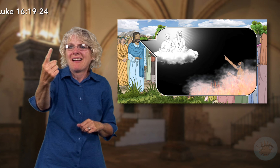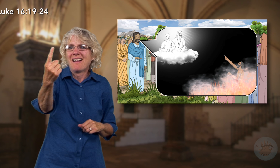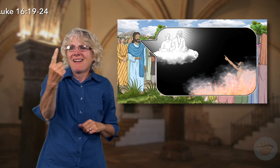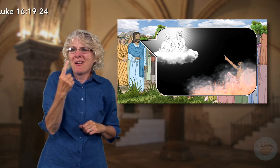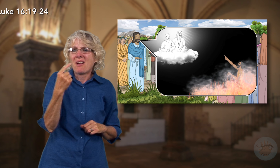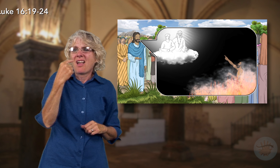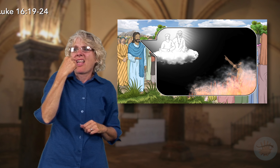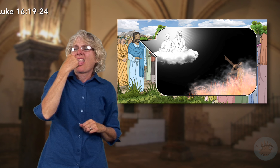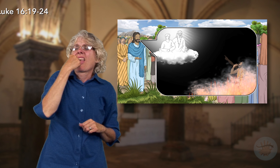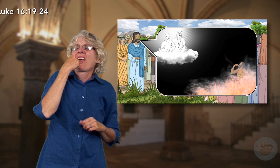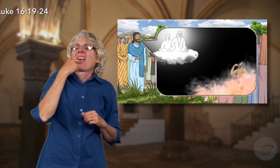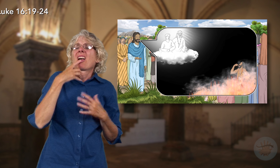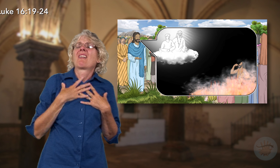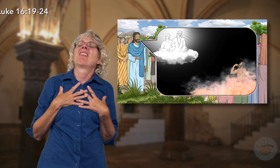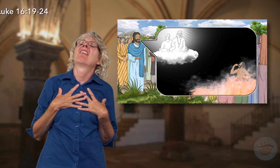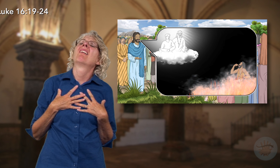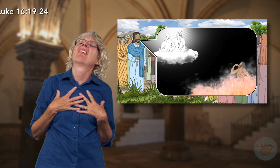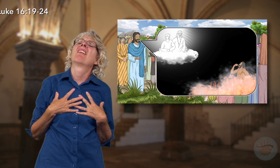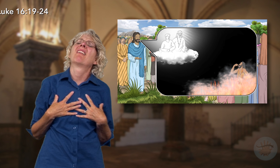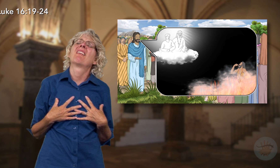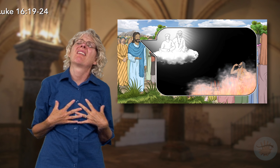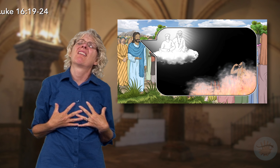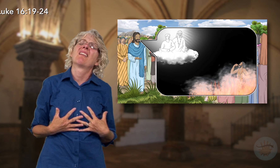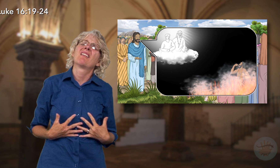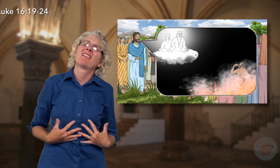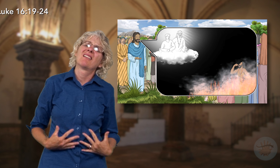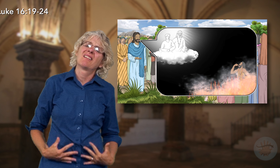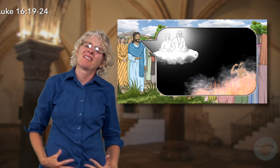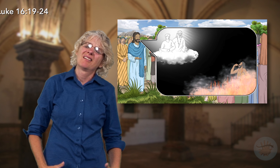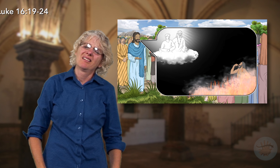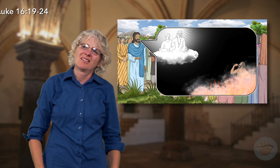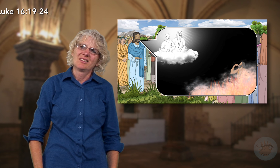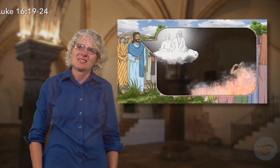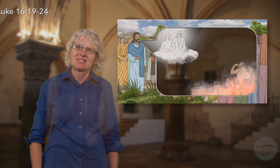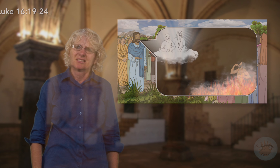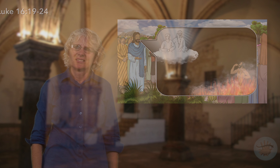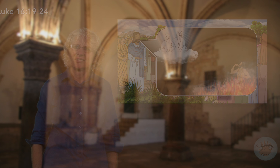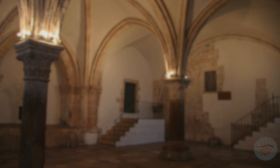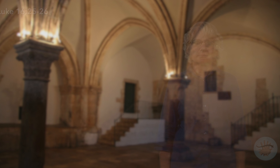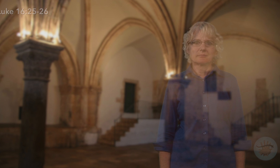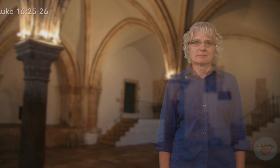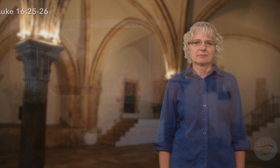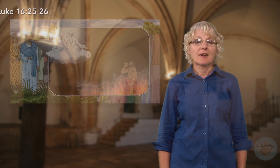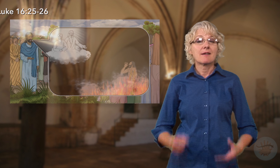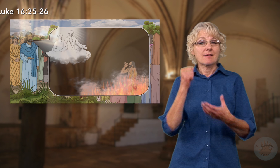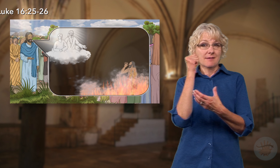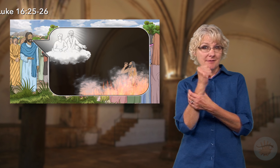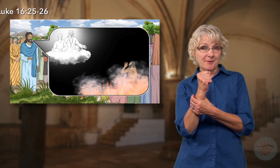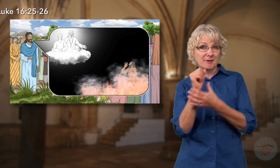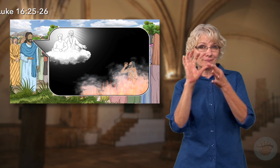For I am in agony in this fire.’